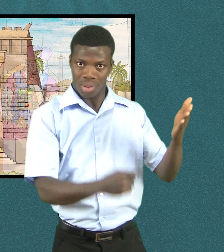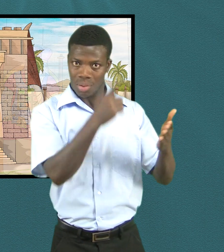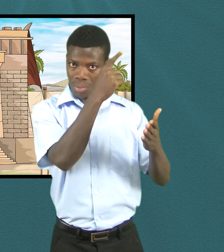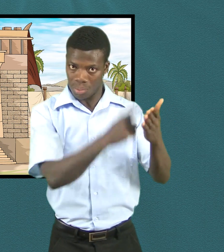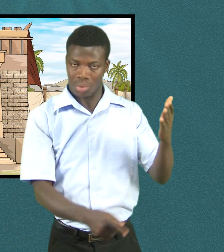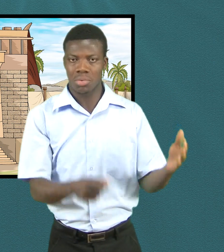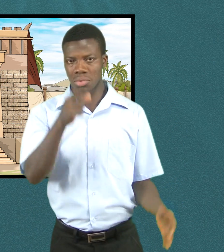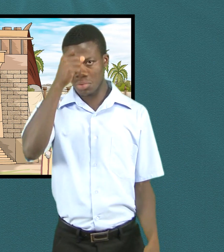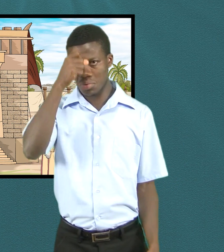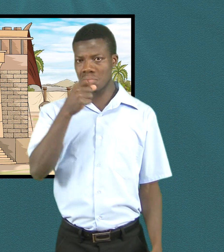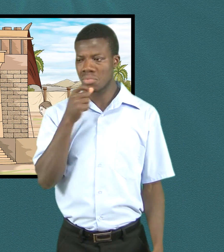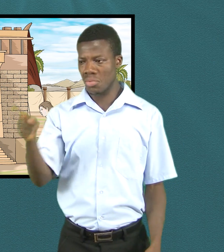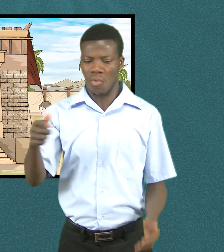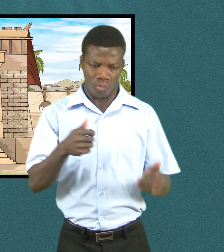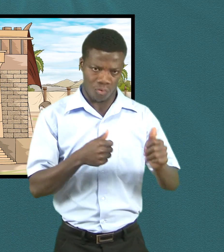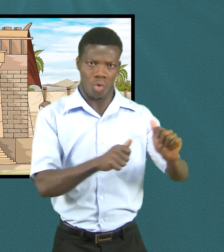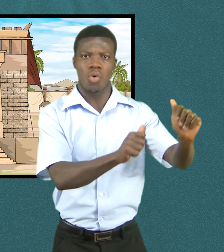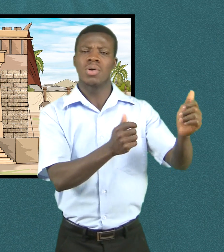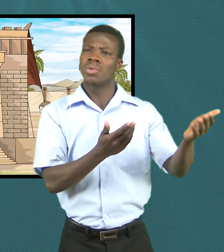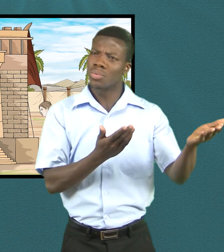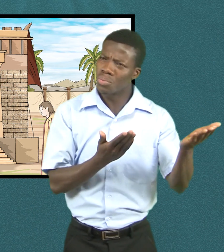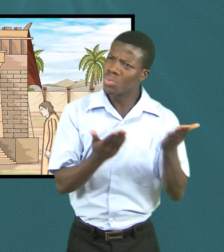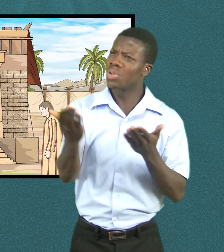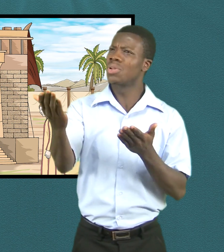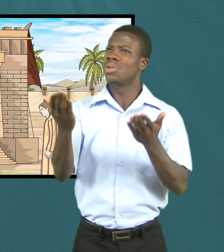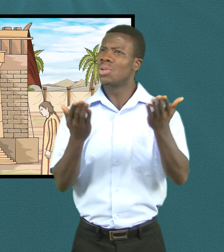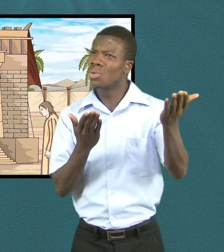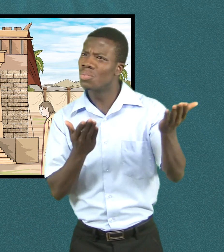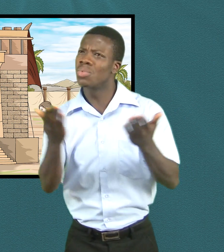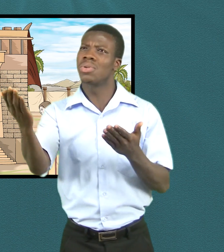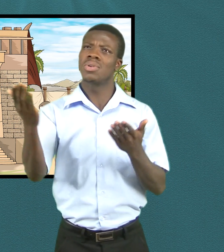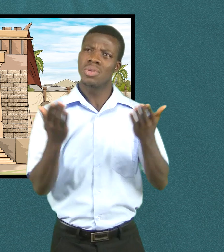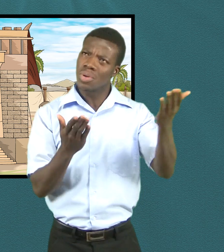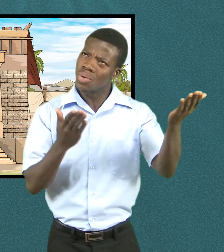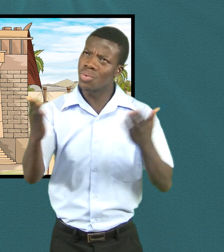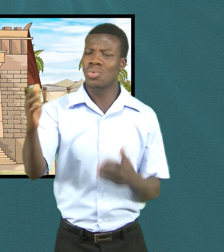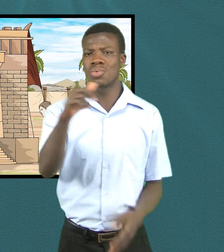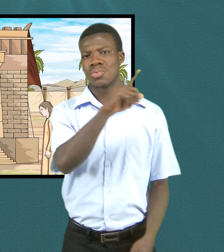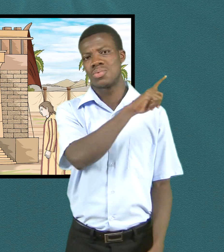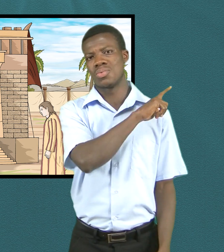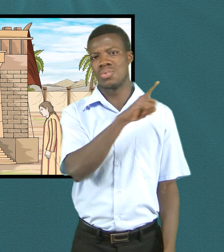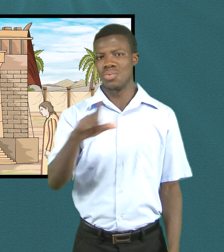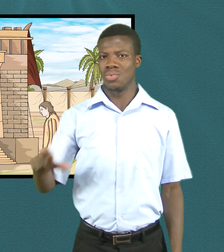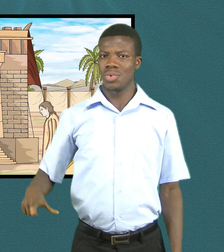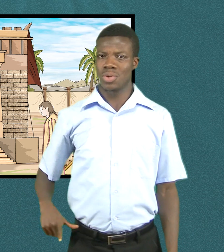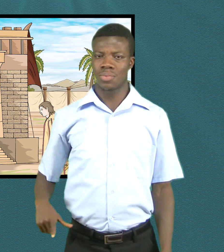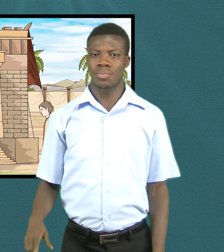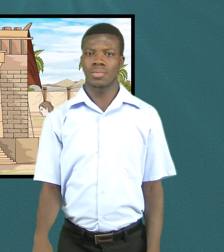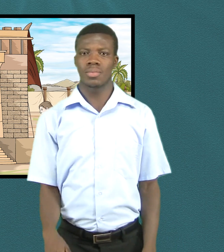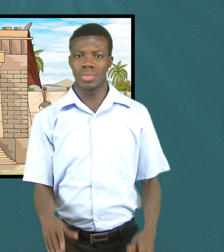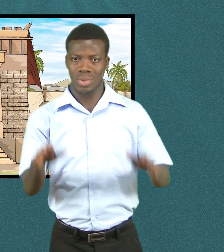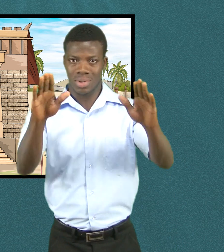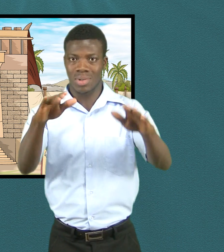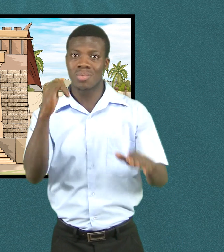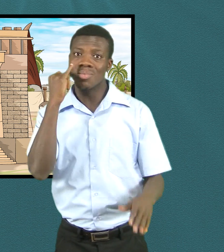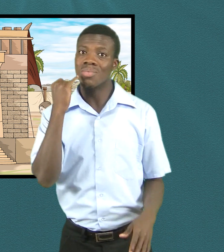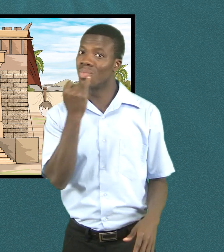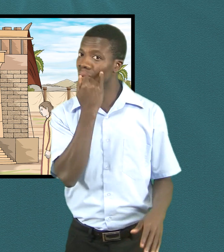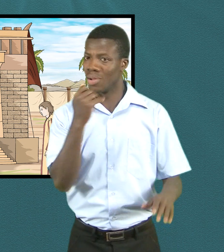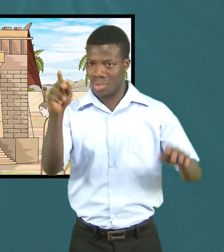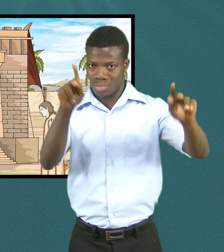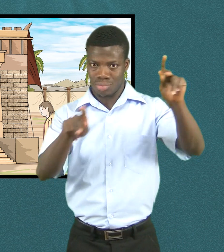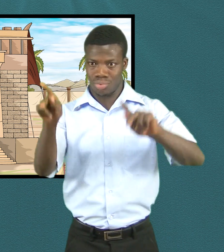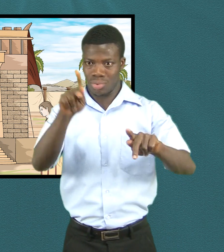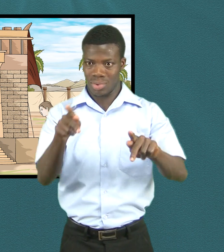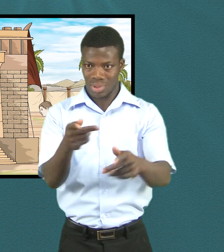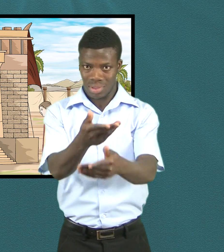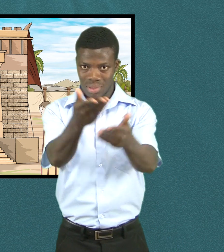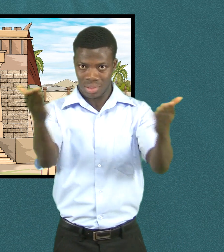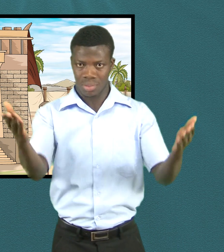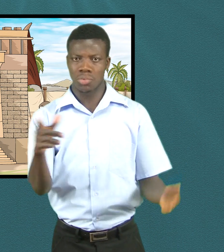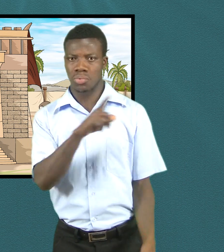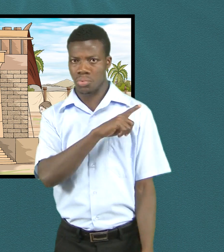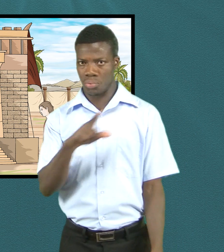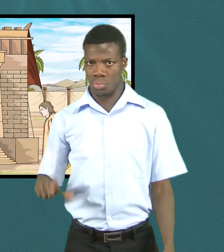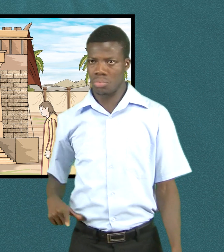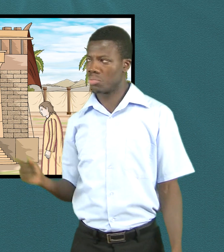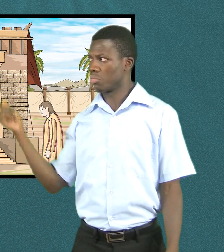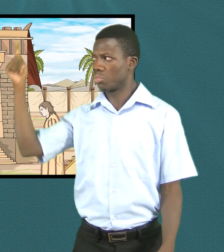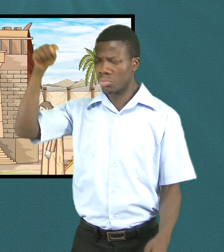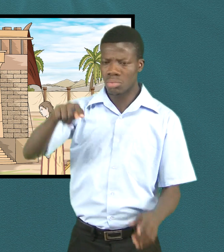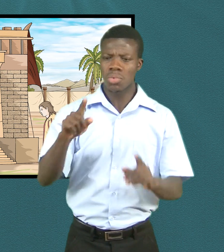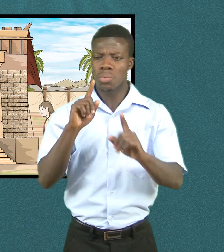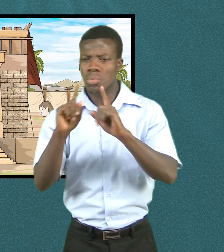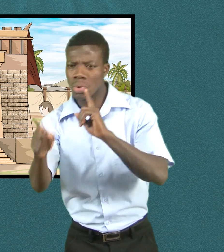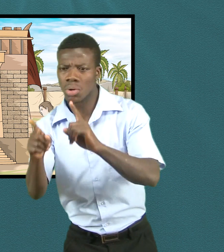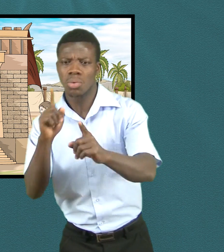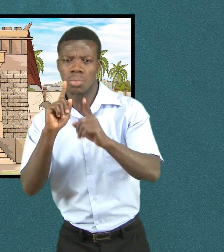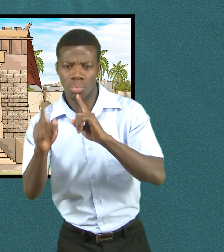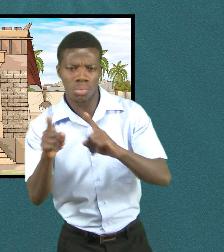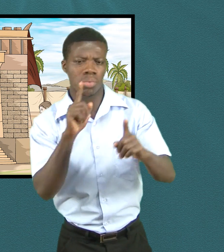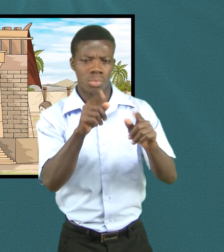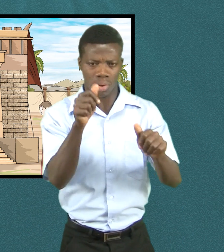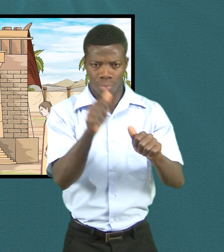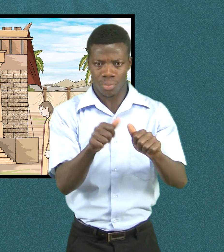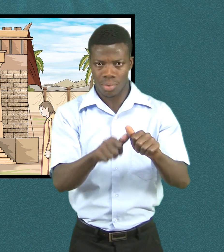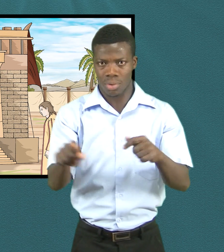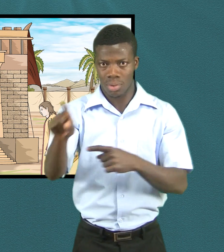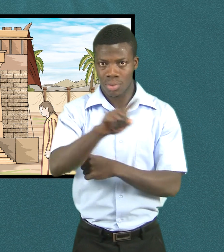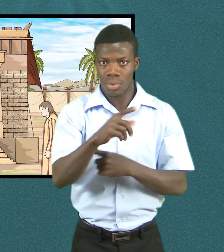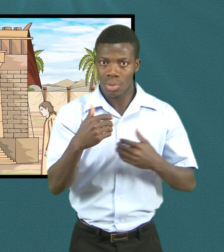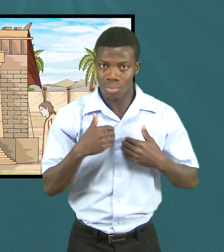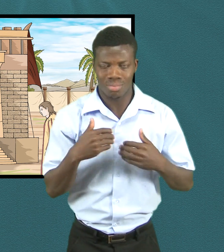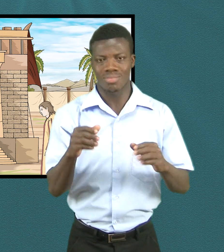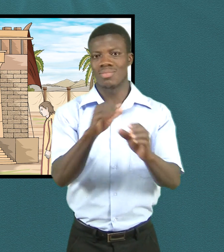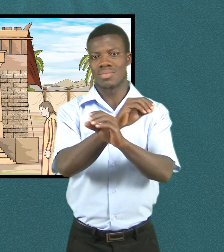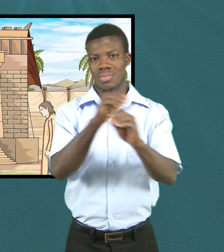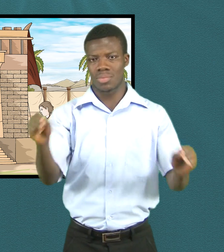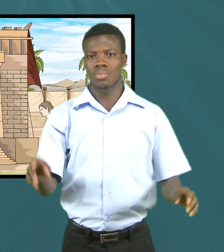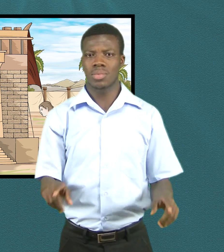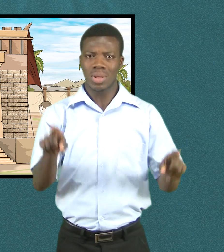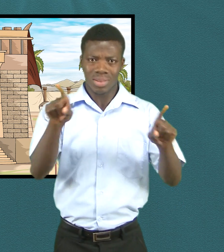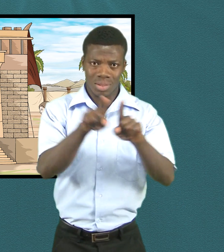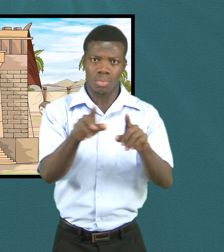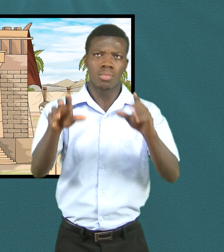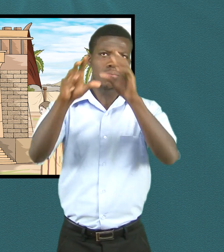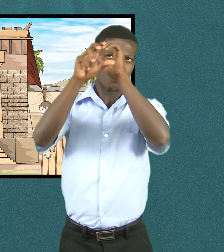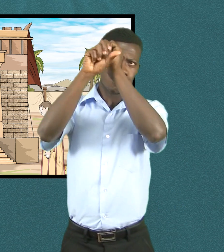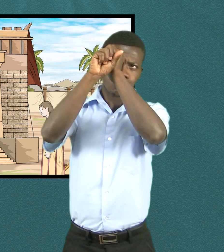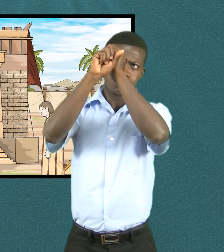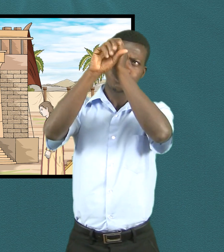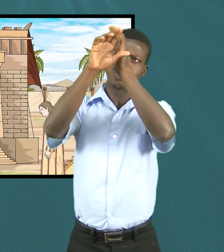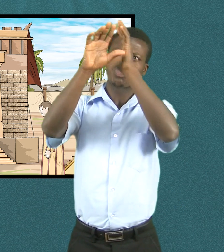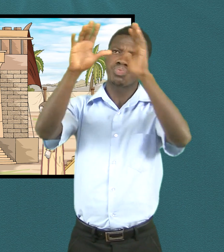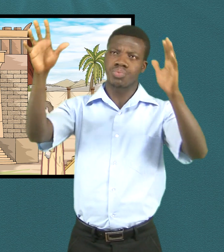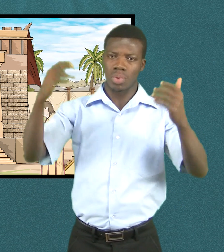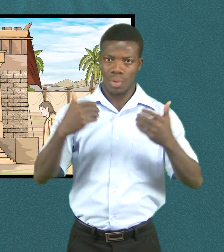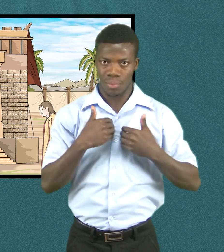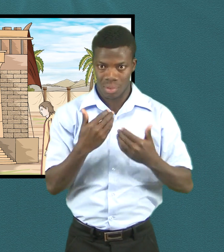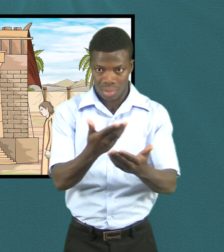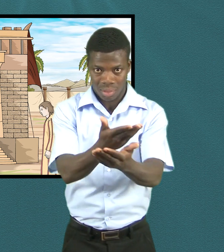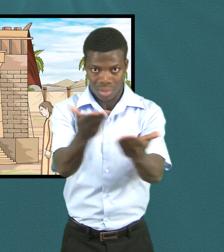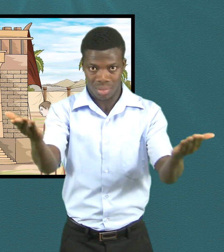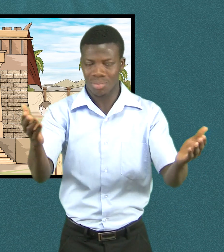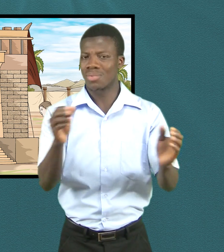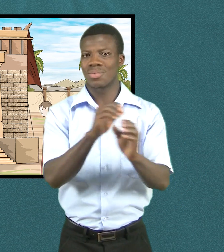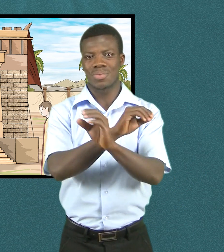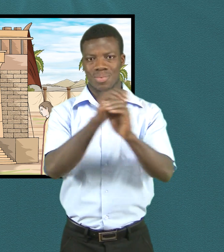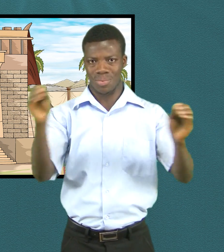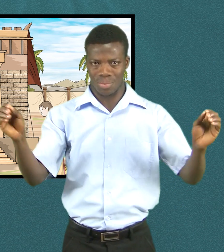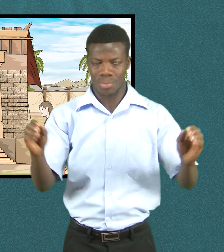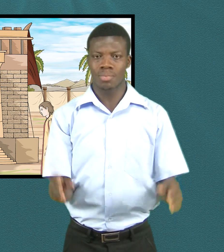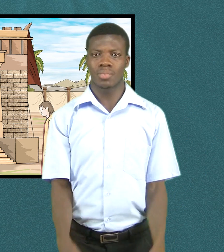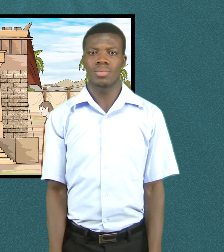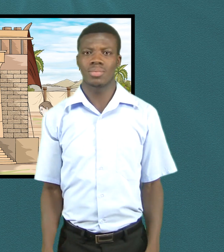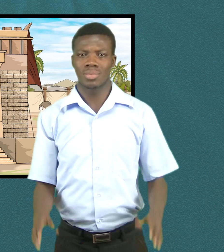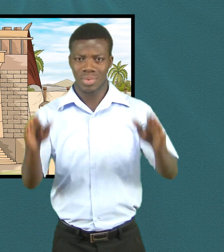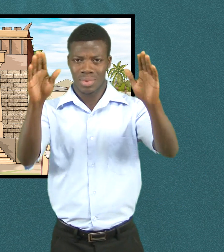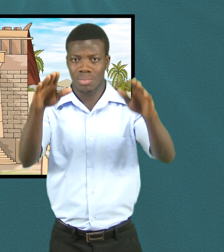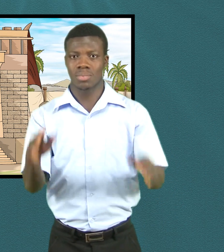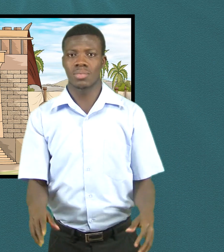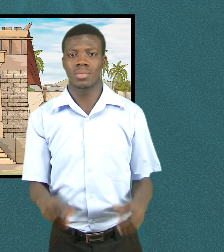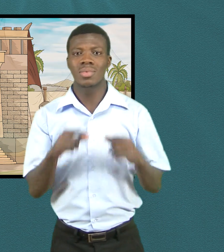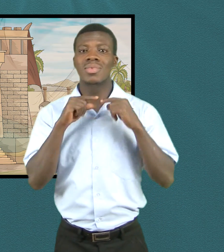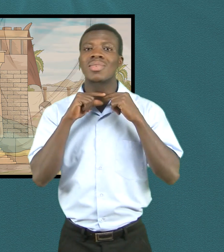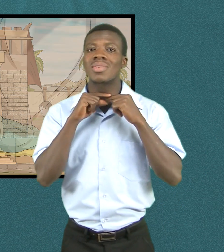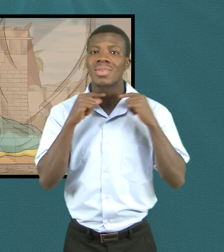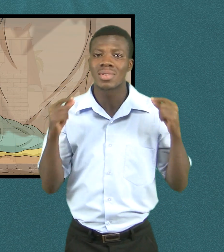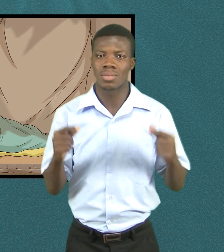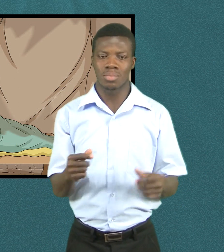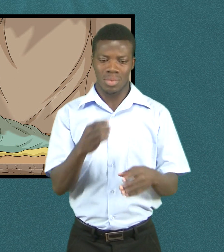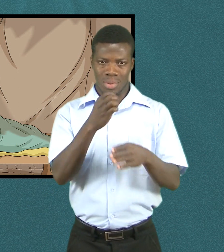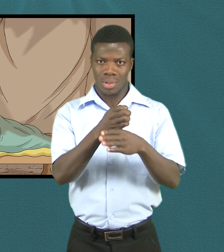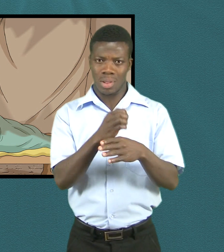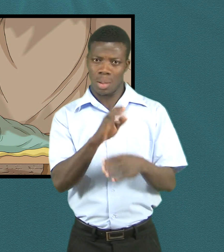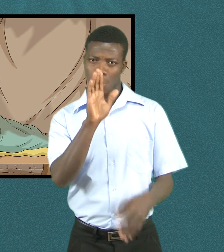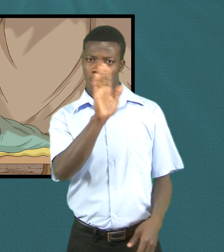Now in those days the word of the LORD was rare and visions were scarce.